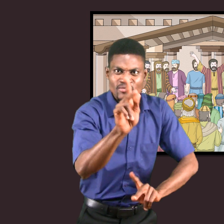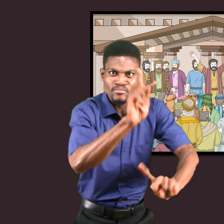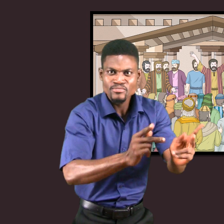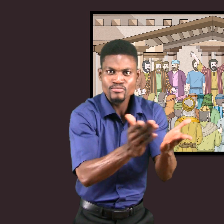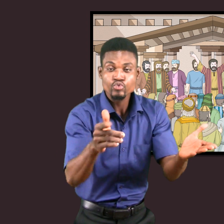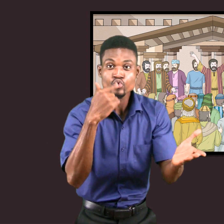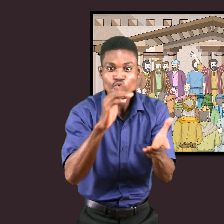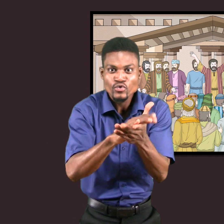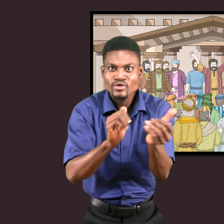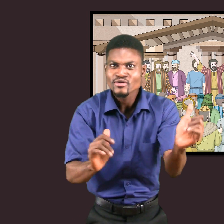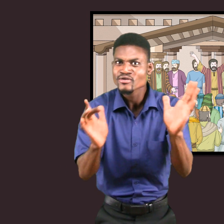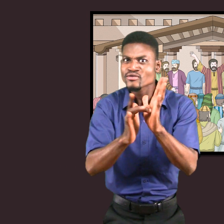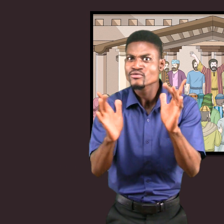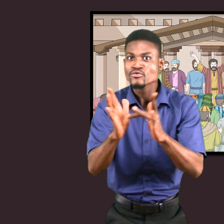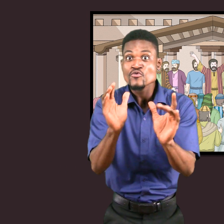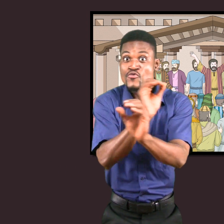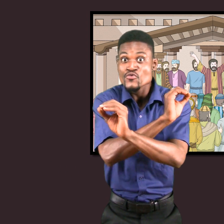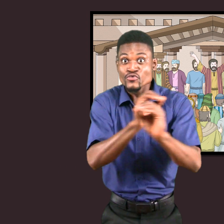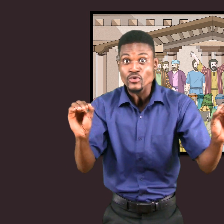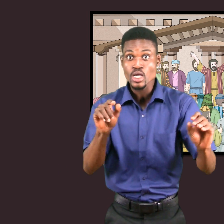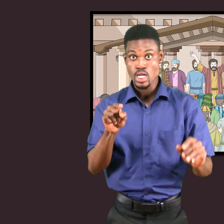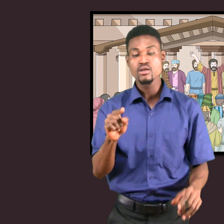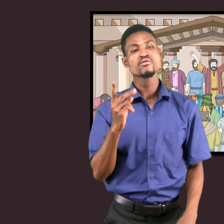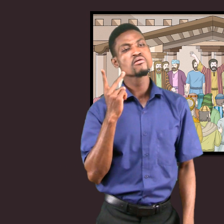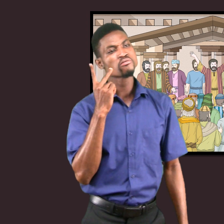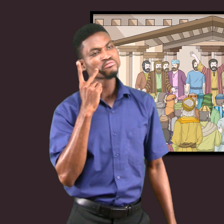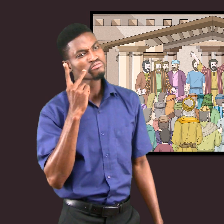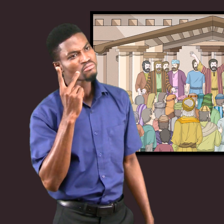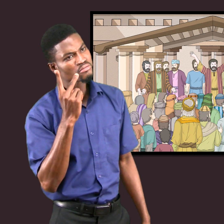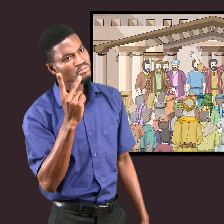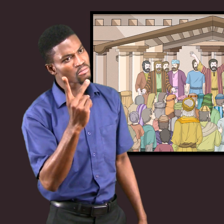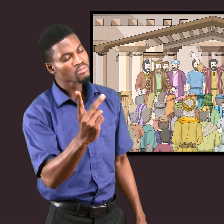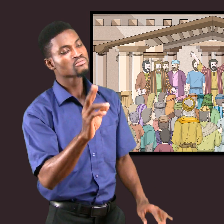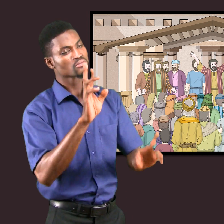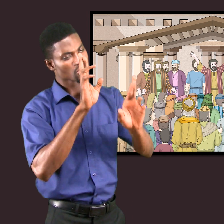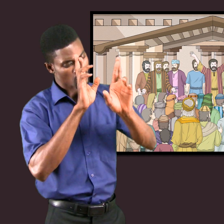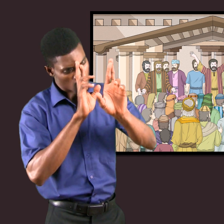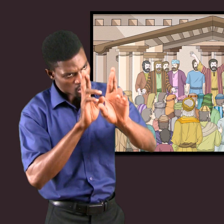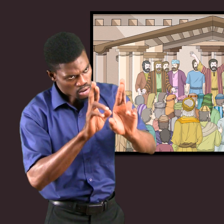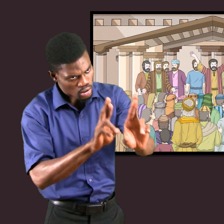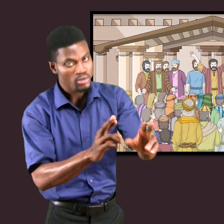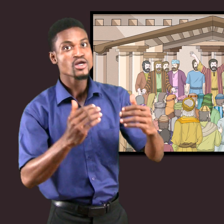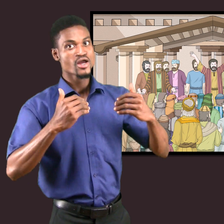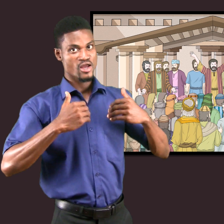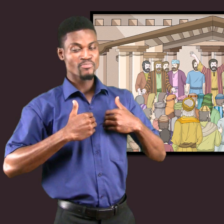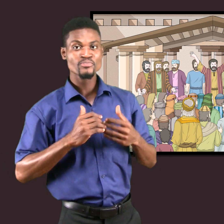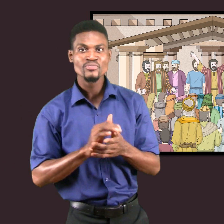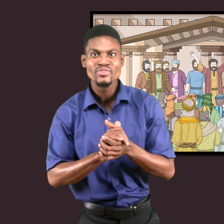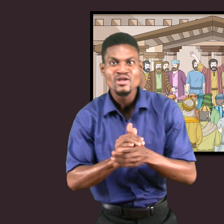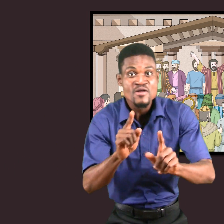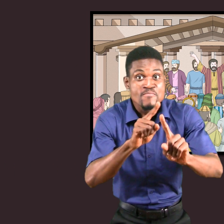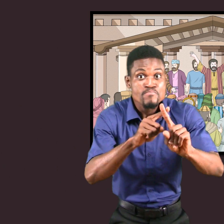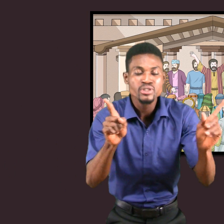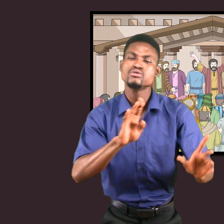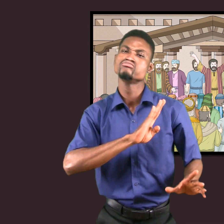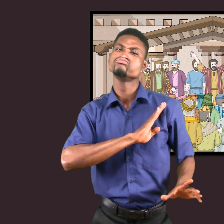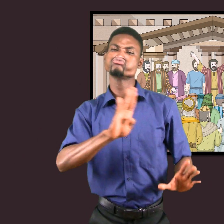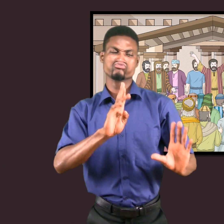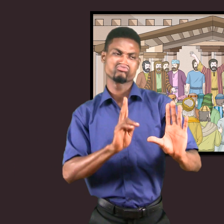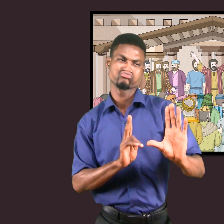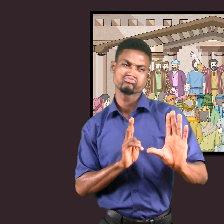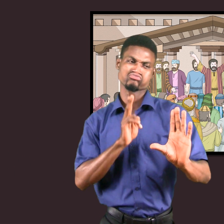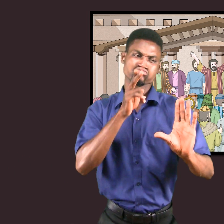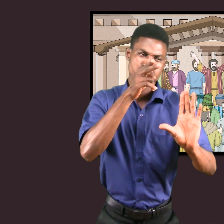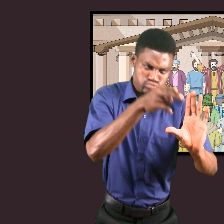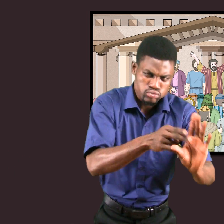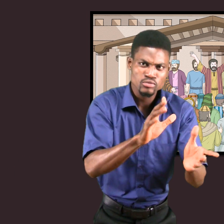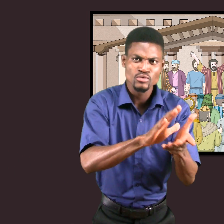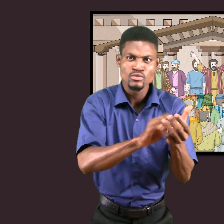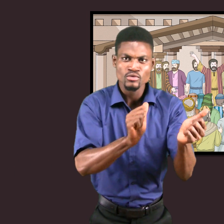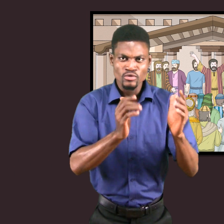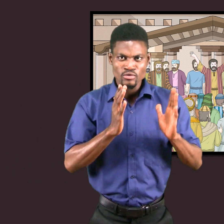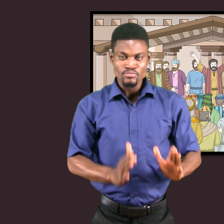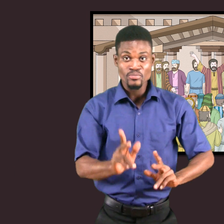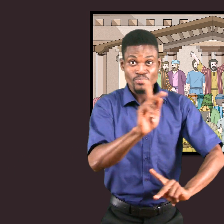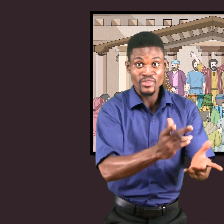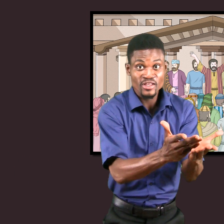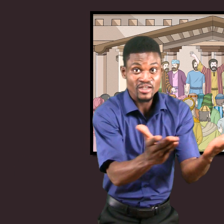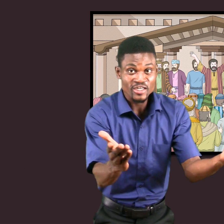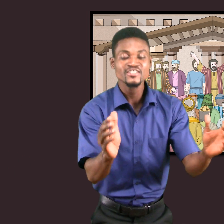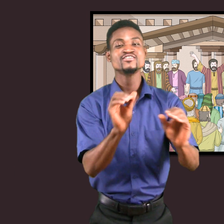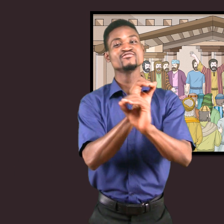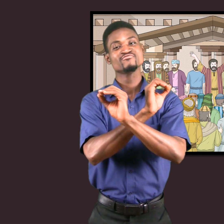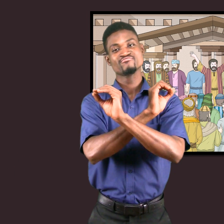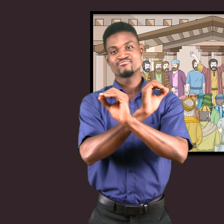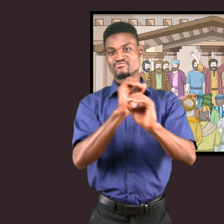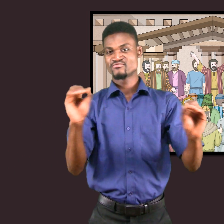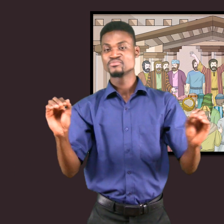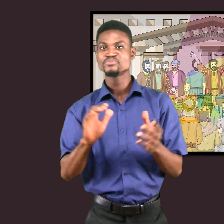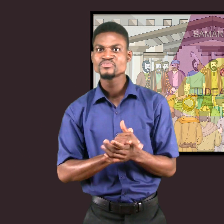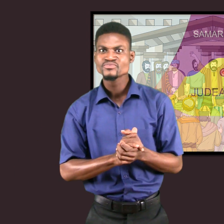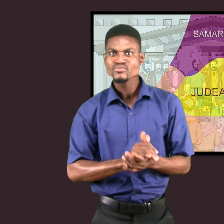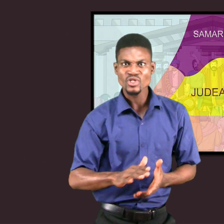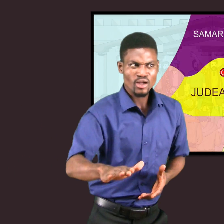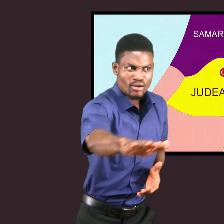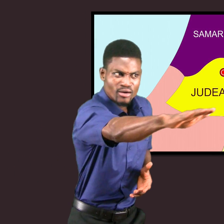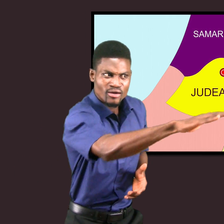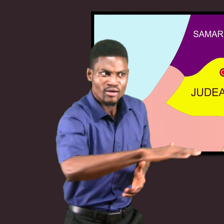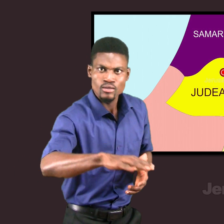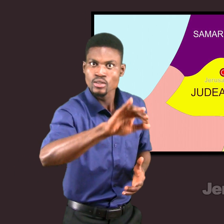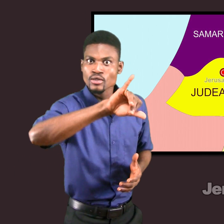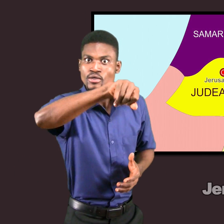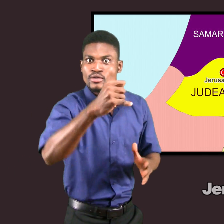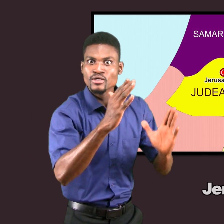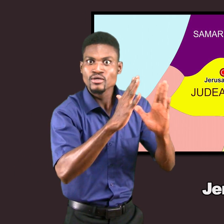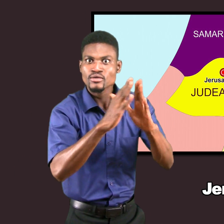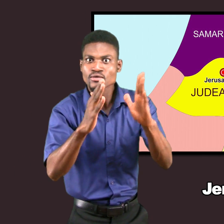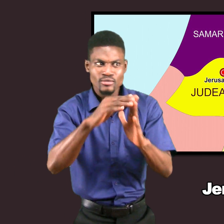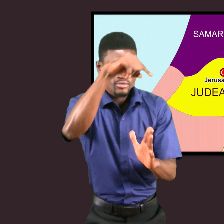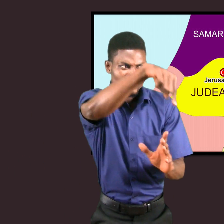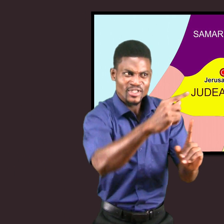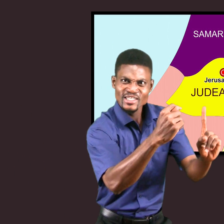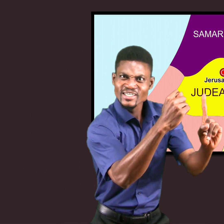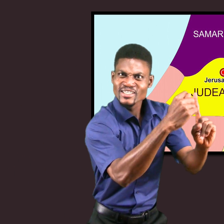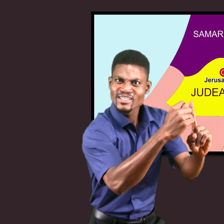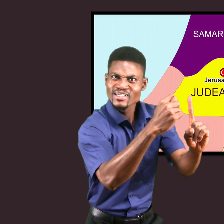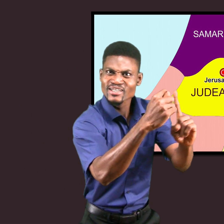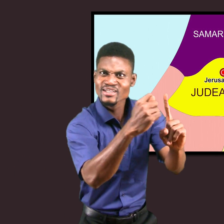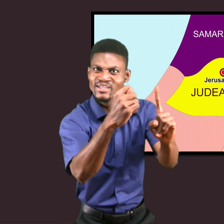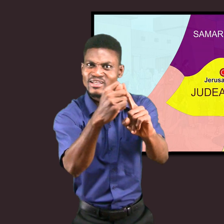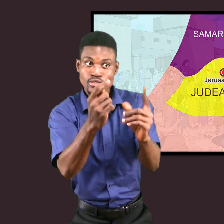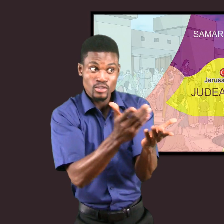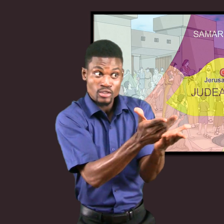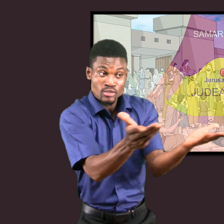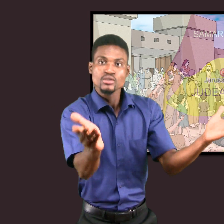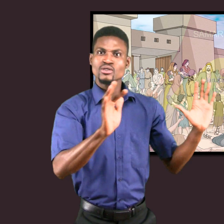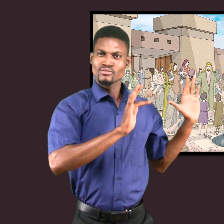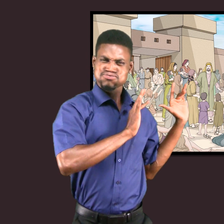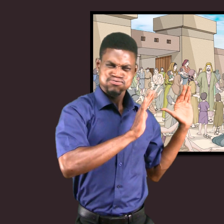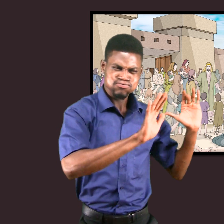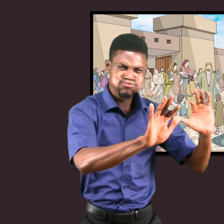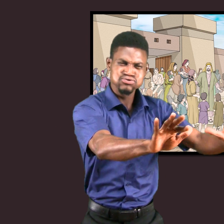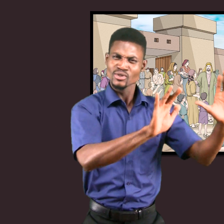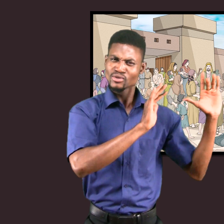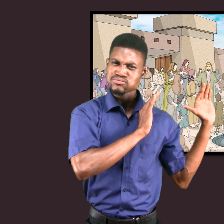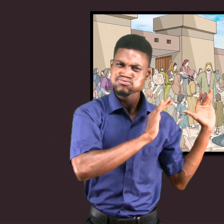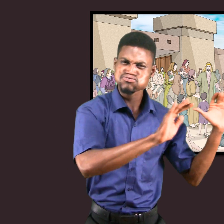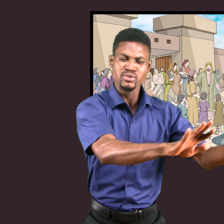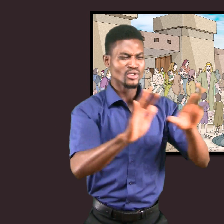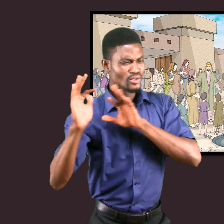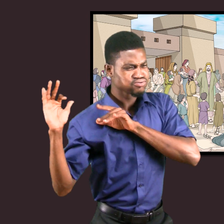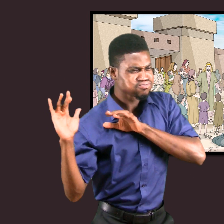Yet more and more believers were brought to the Lord—large numbers of both men and women.